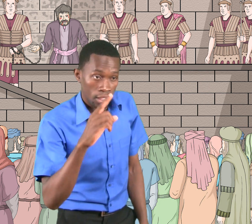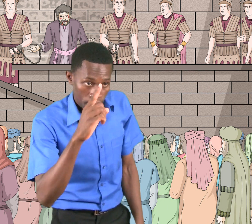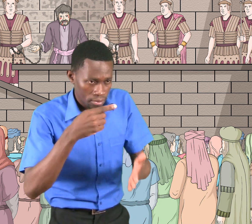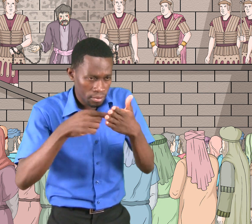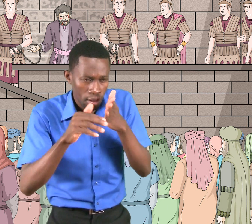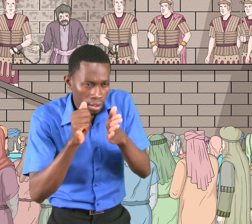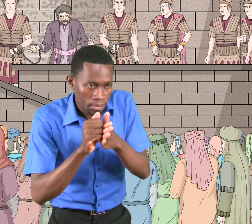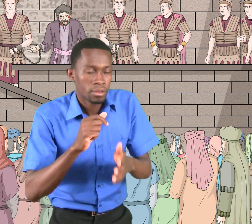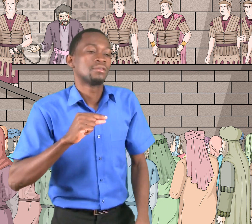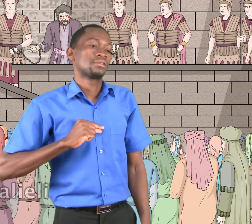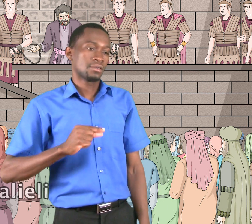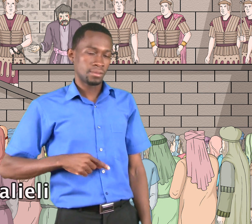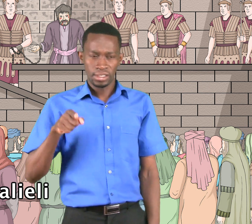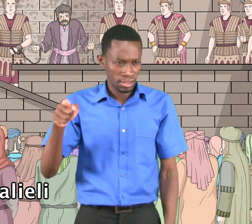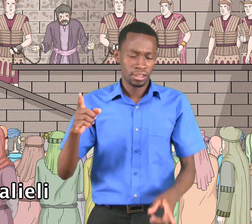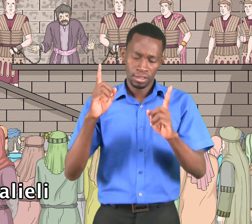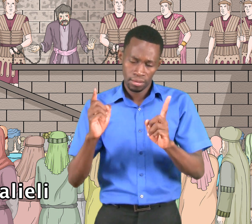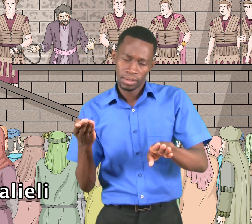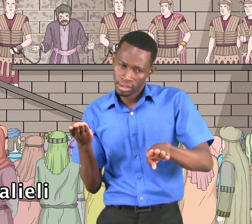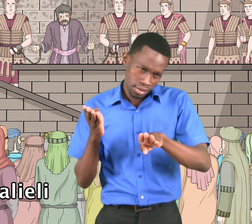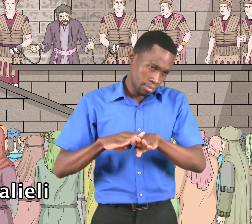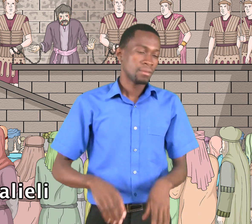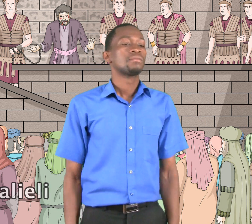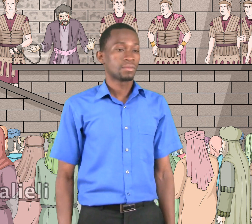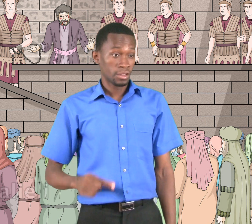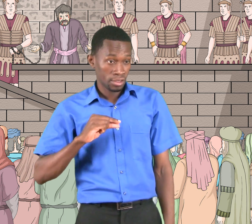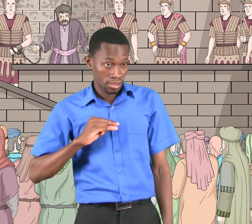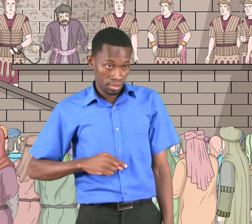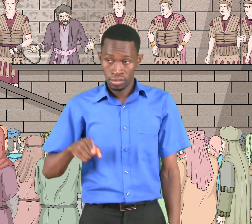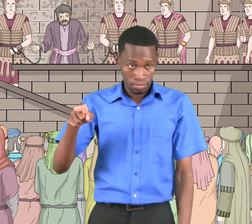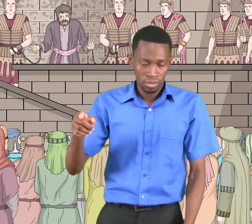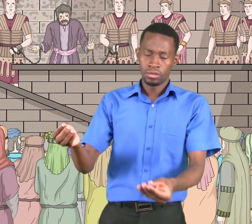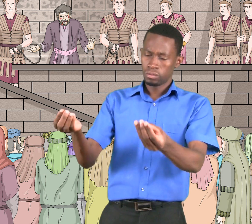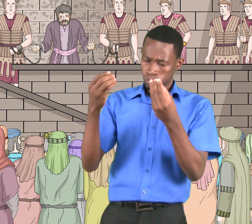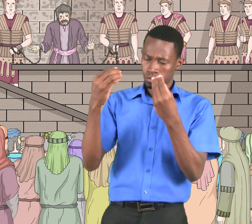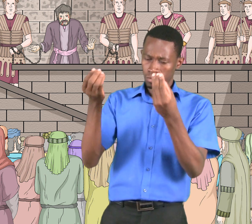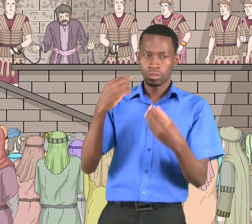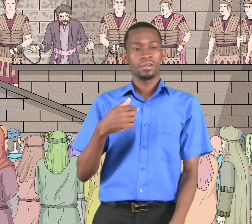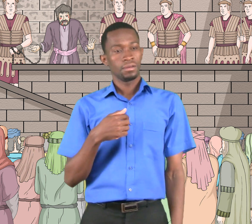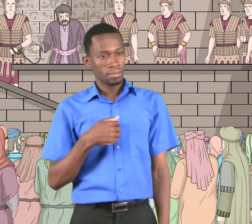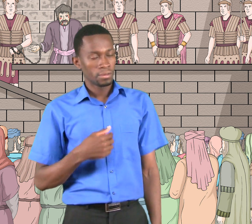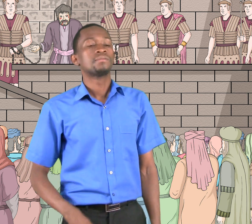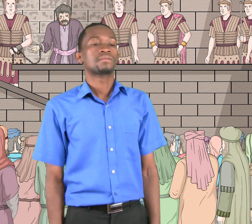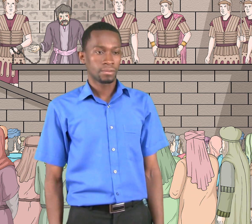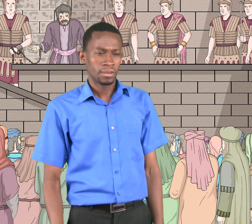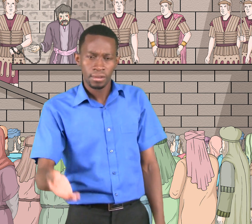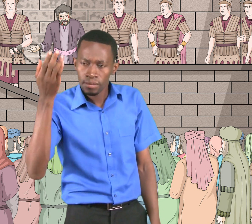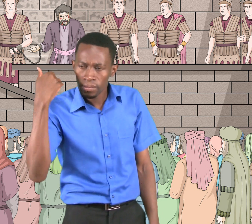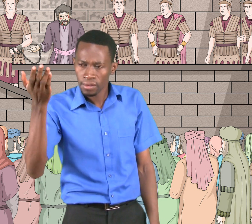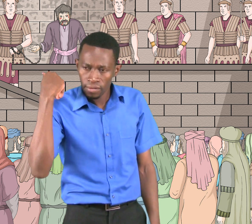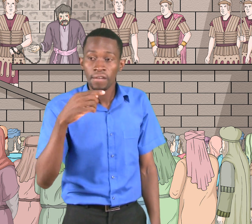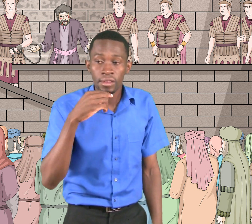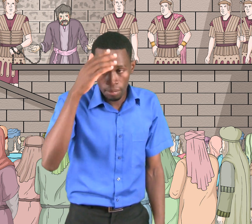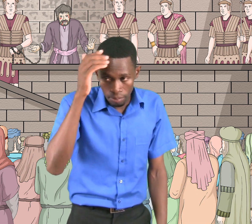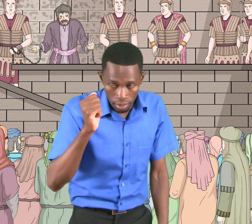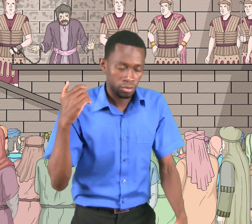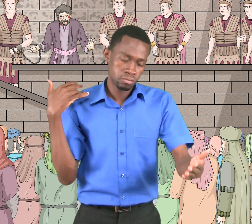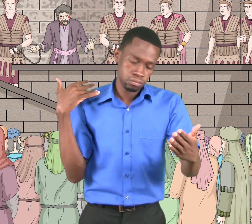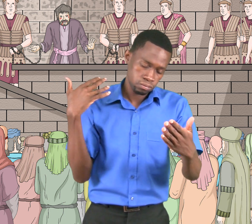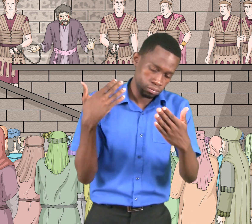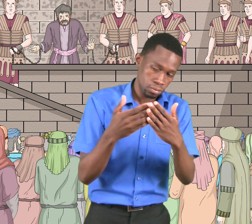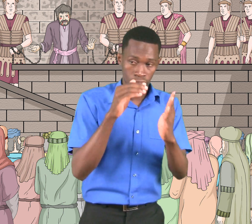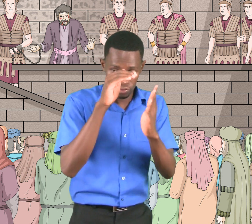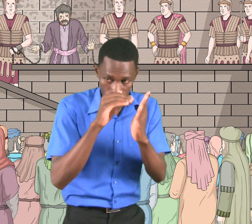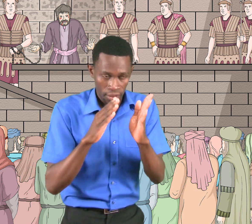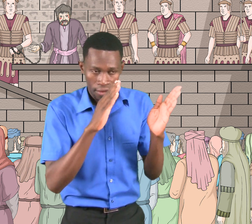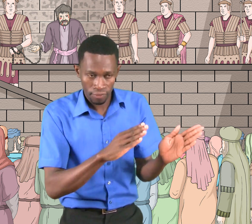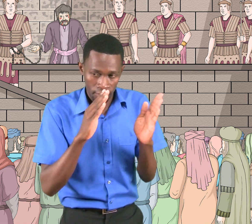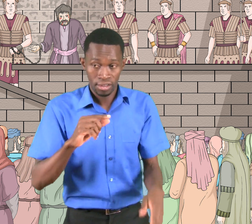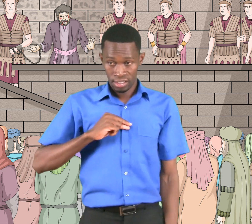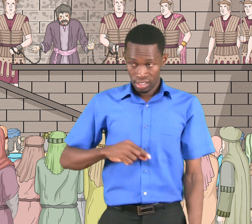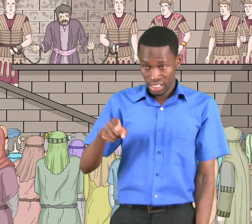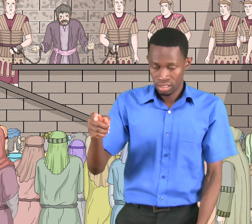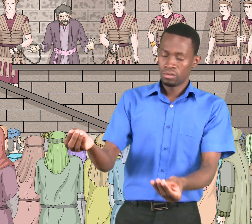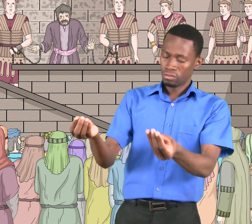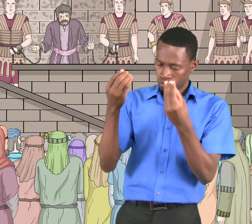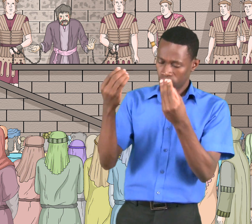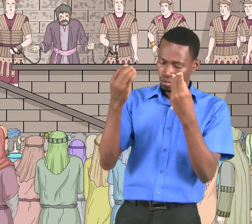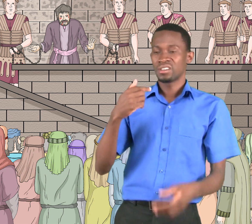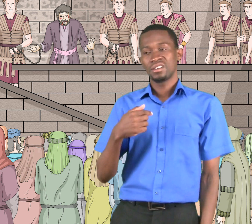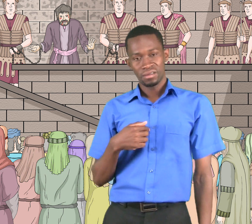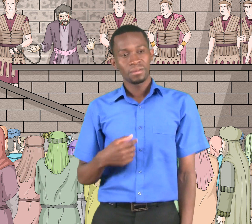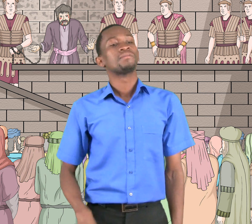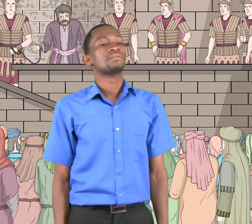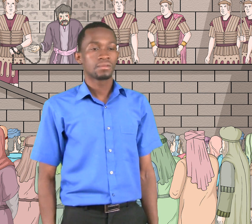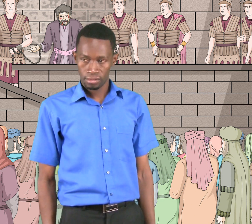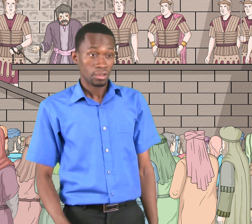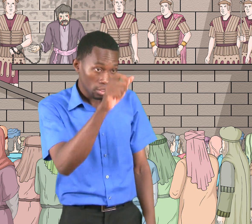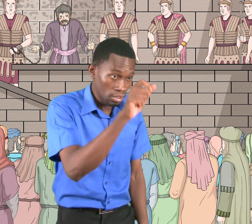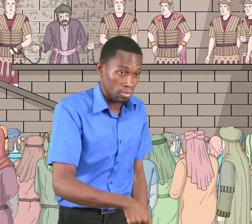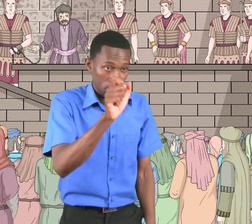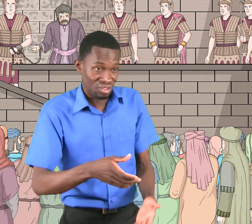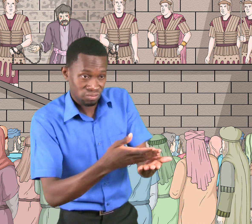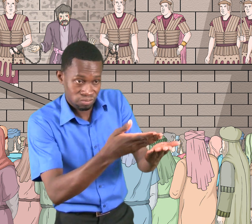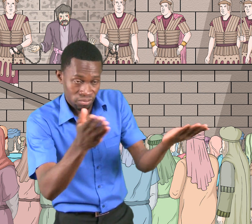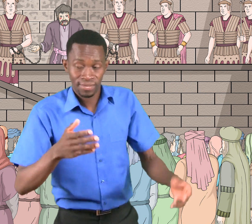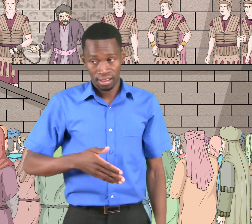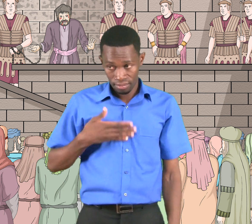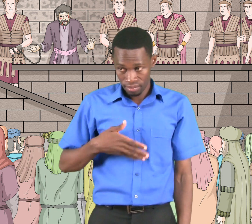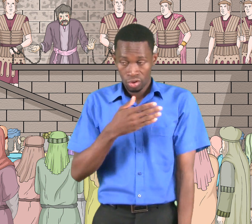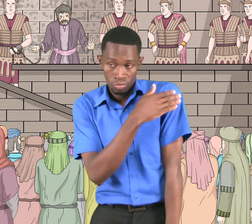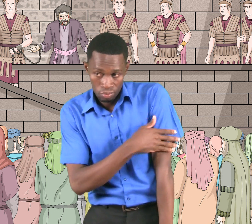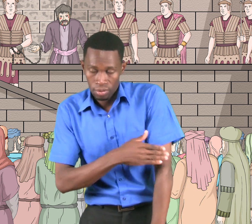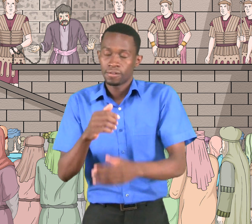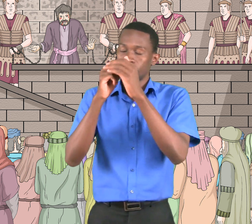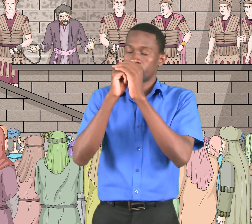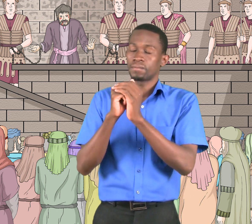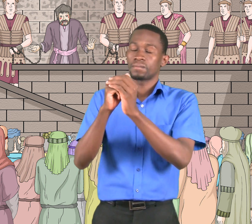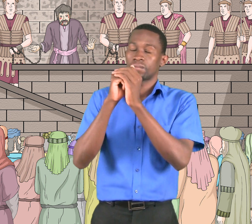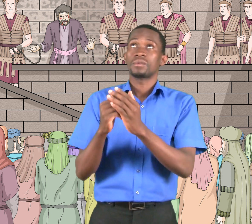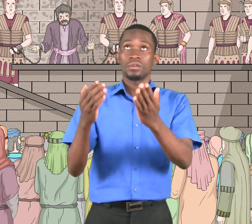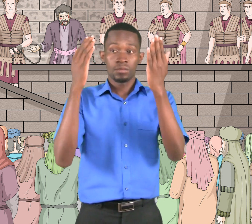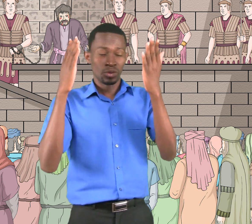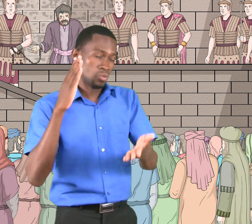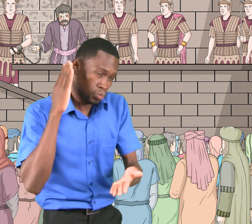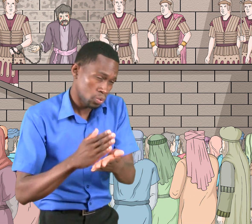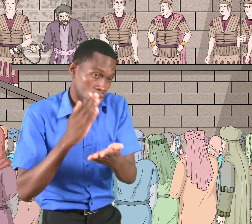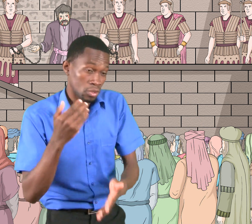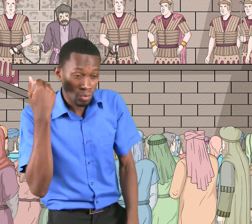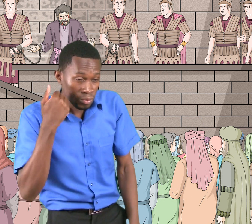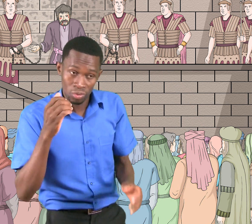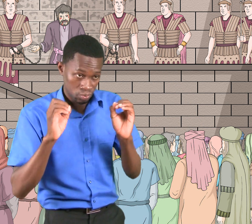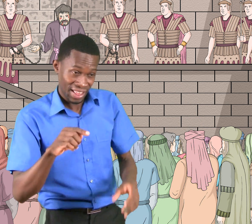I was educated at the feet of Gamaliel in strict conformity to the law of our fathers.